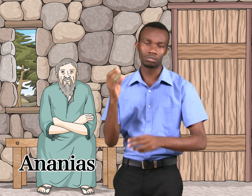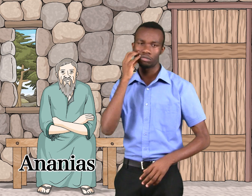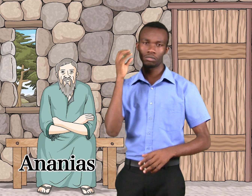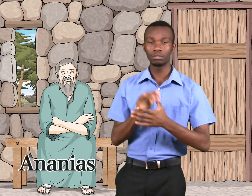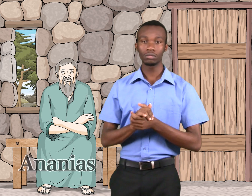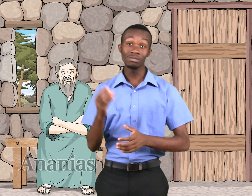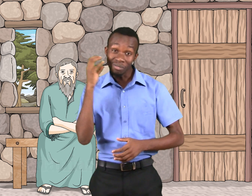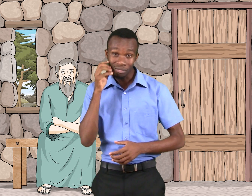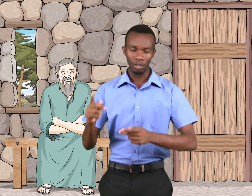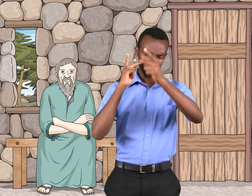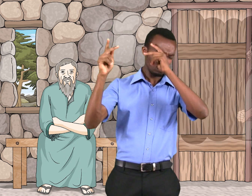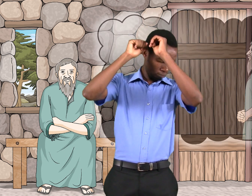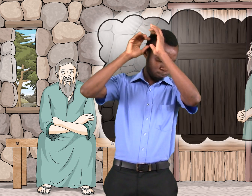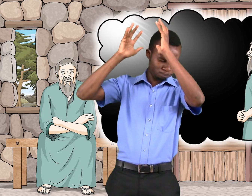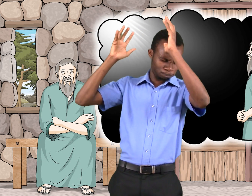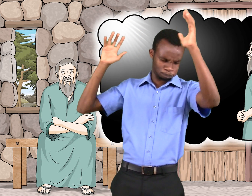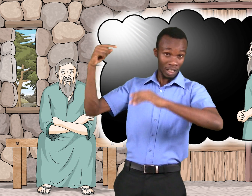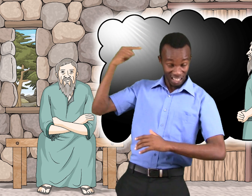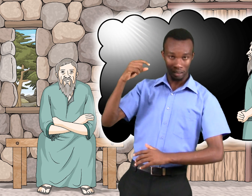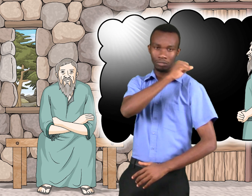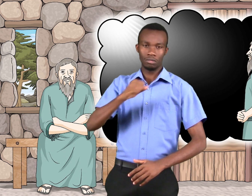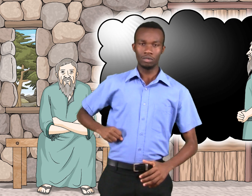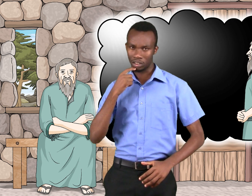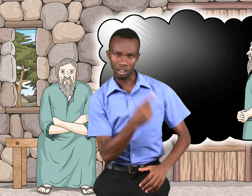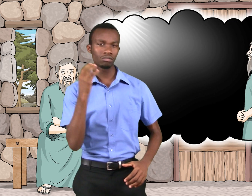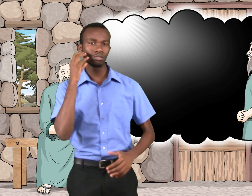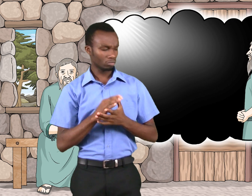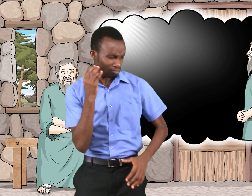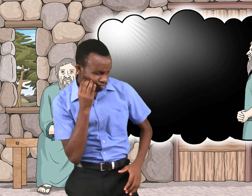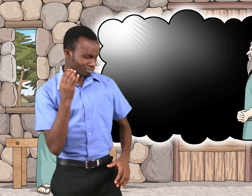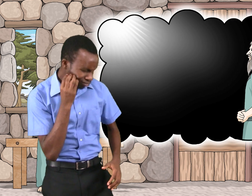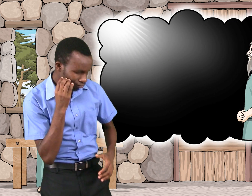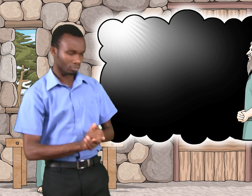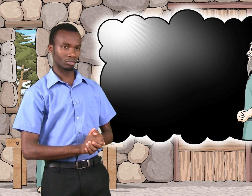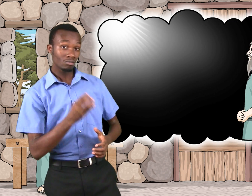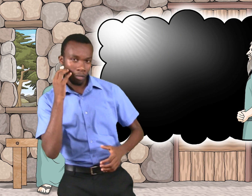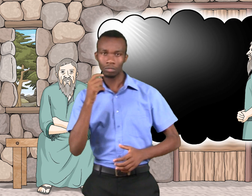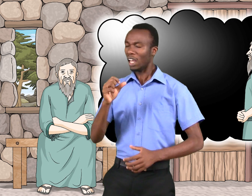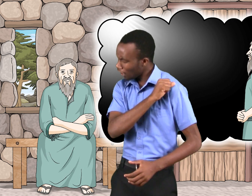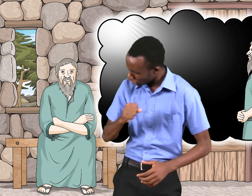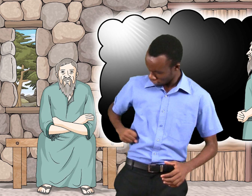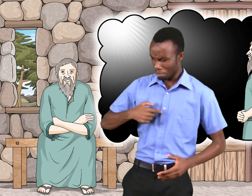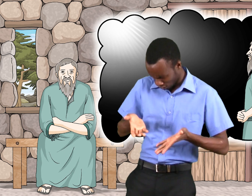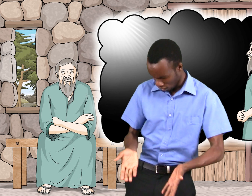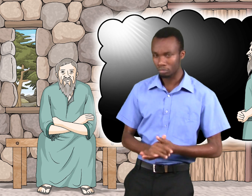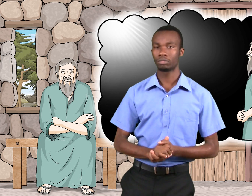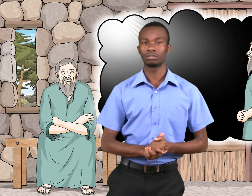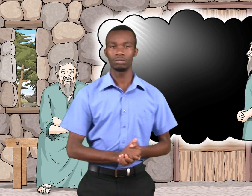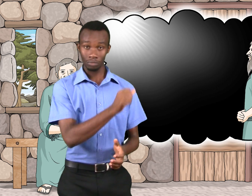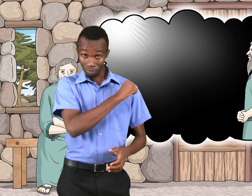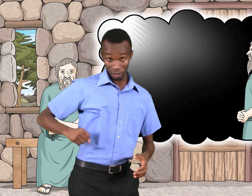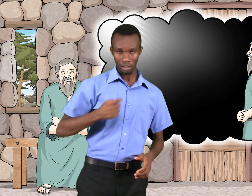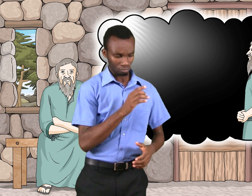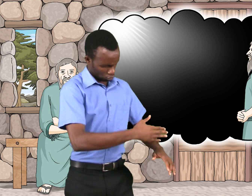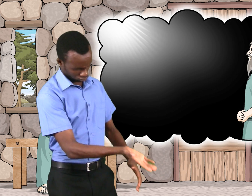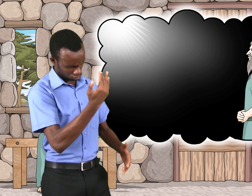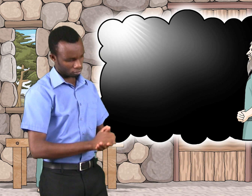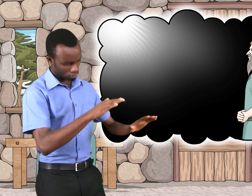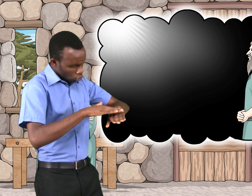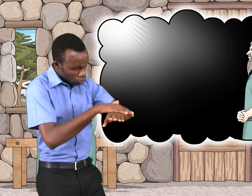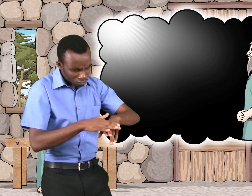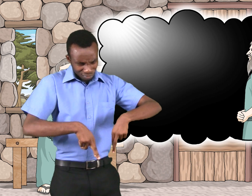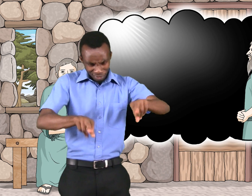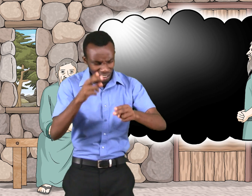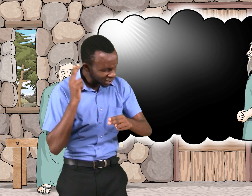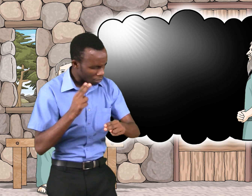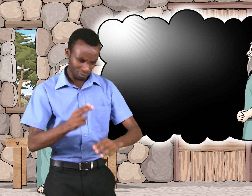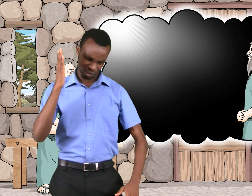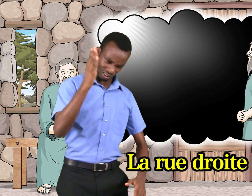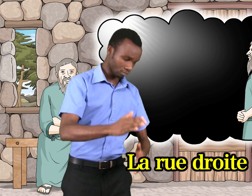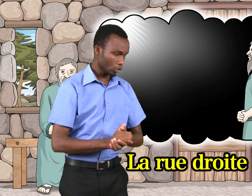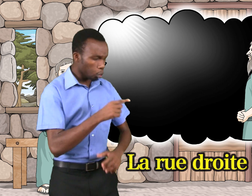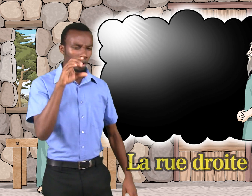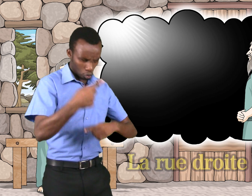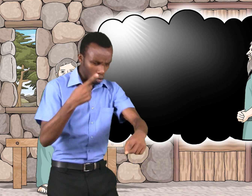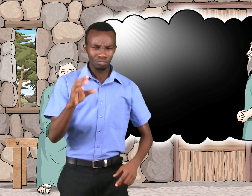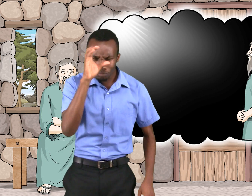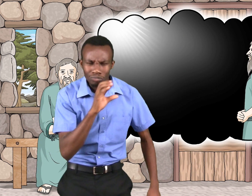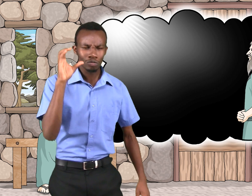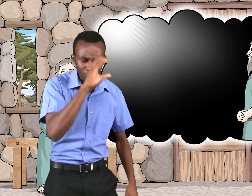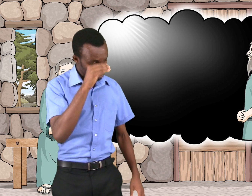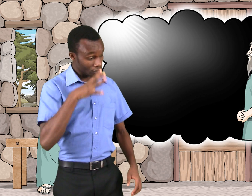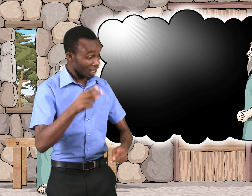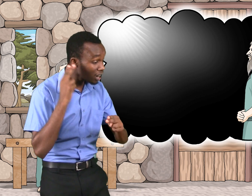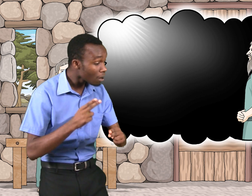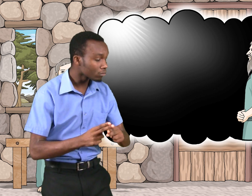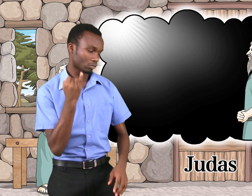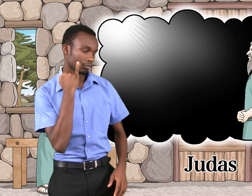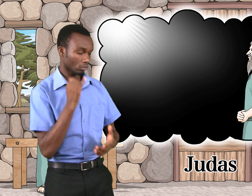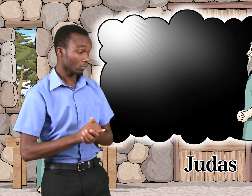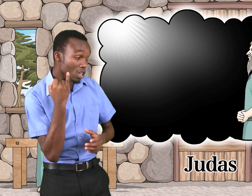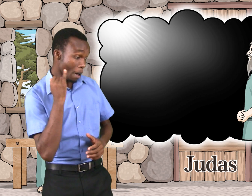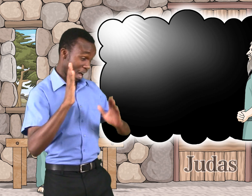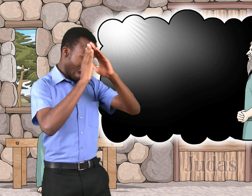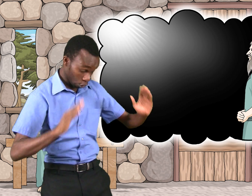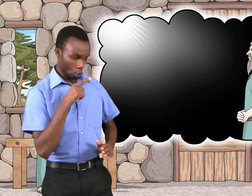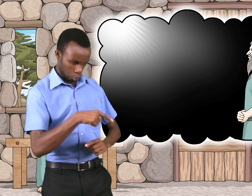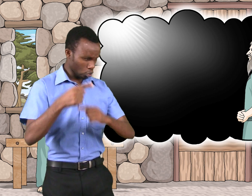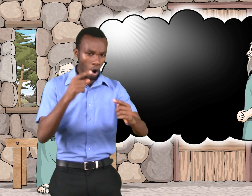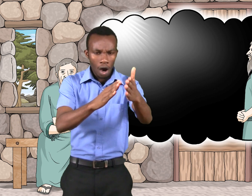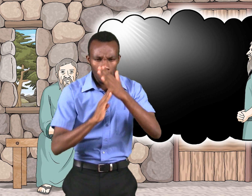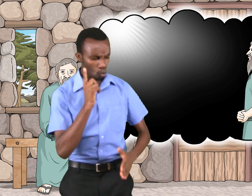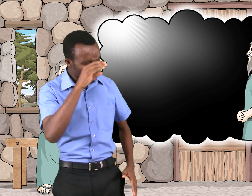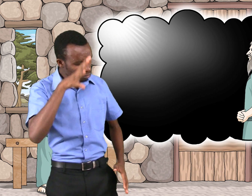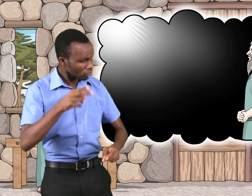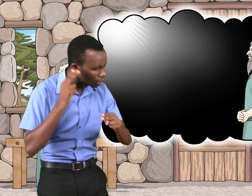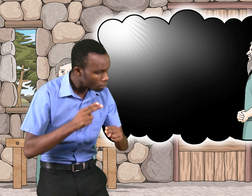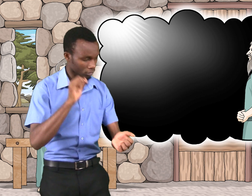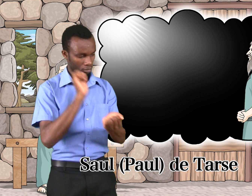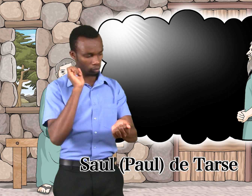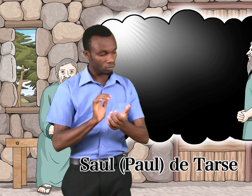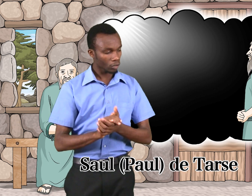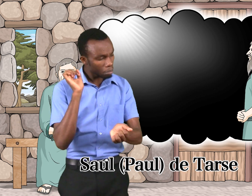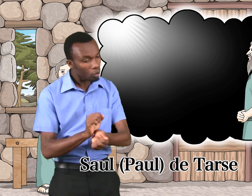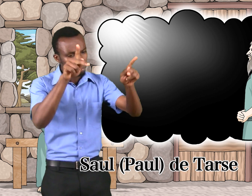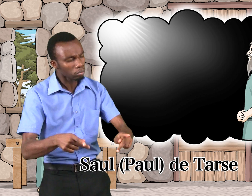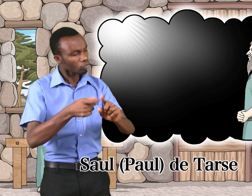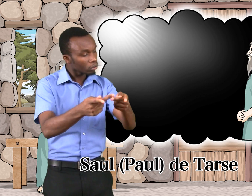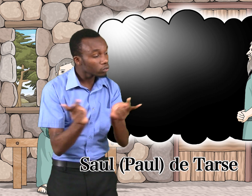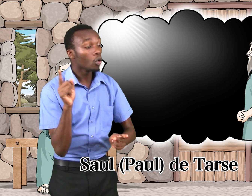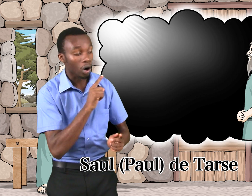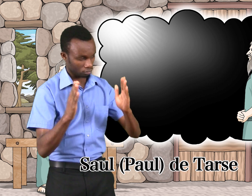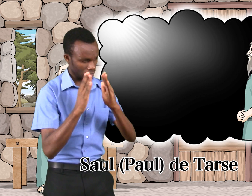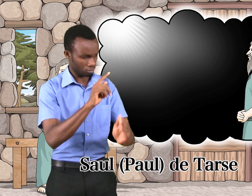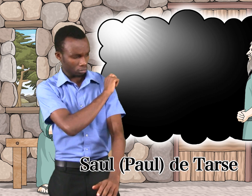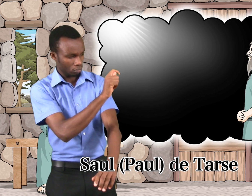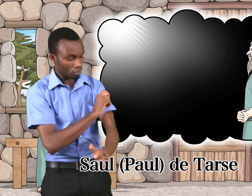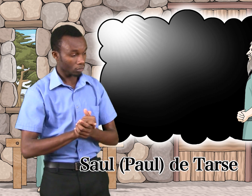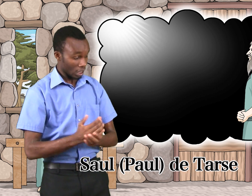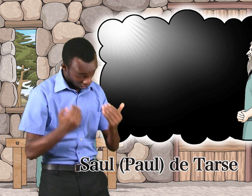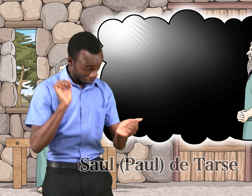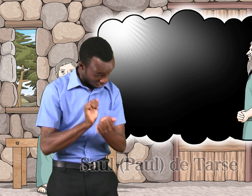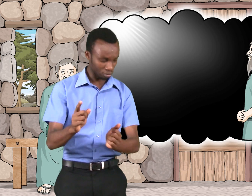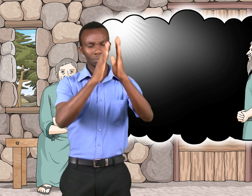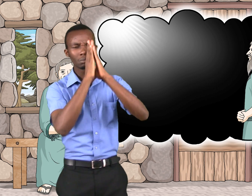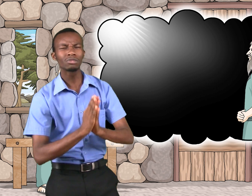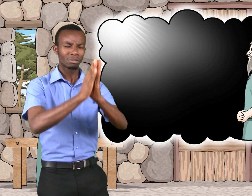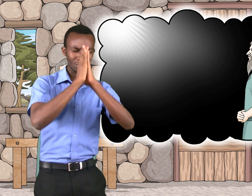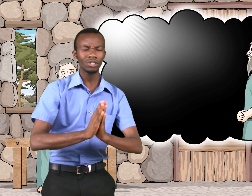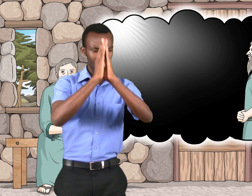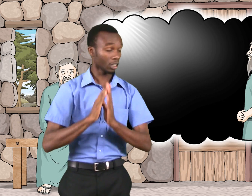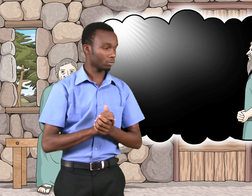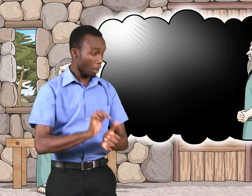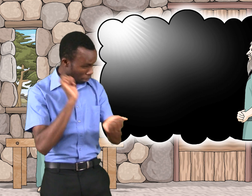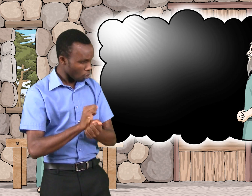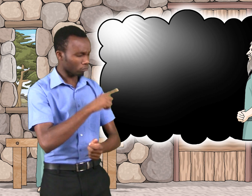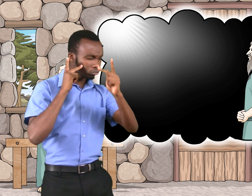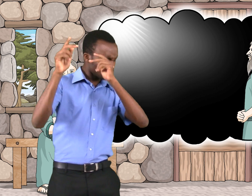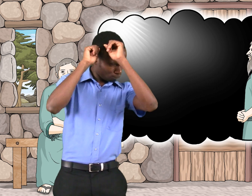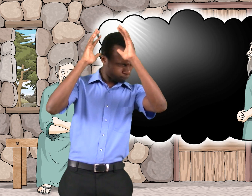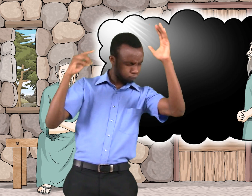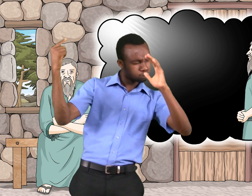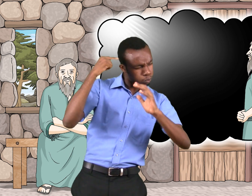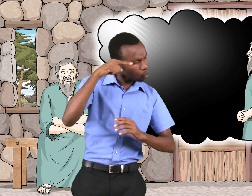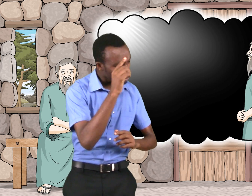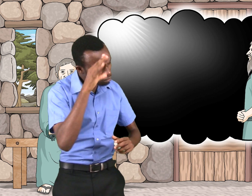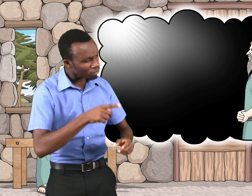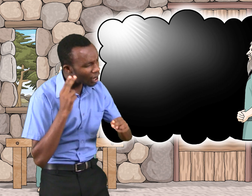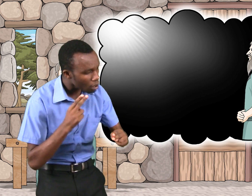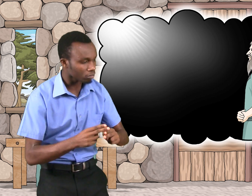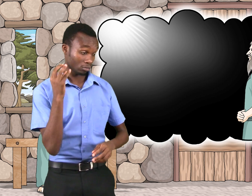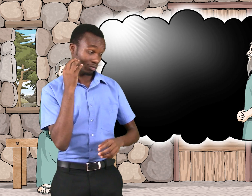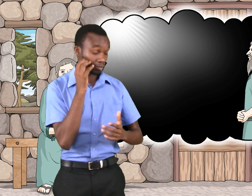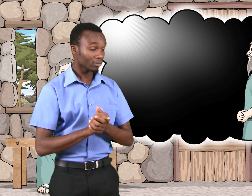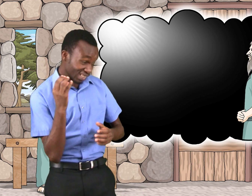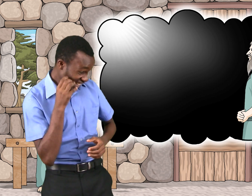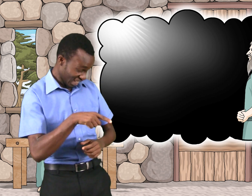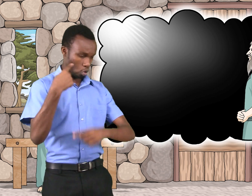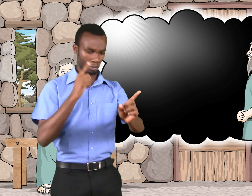The Lord spoke to him in a vision, “Ananias!” “Here I am, Lord,” he answered. “Get up!” the Lord told him. “Go to the house of Judas on Straight Street and ask for a man from Tarsus named Saul, for he is praying.